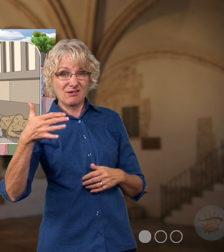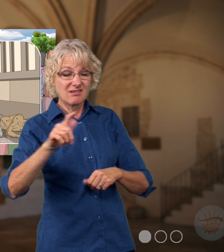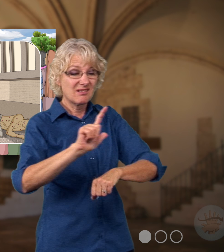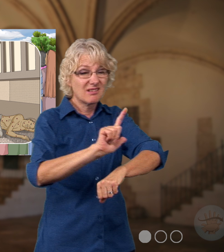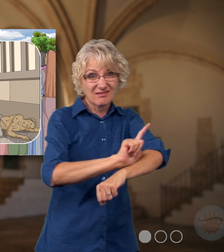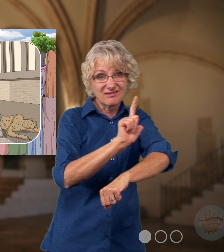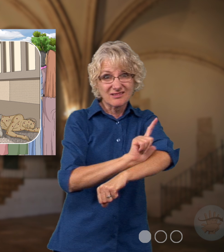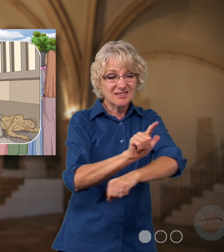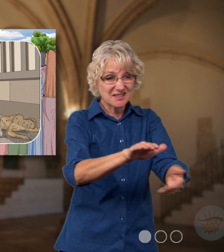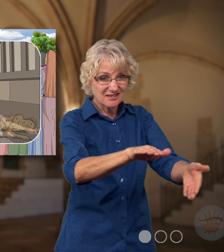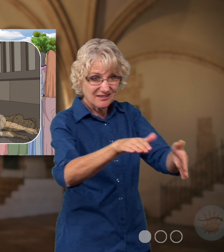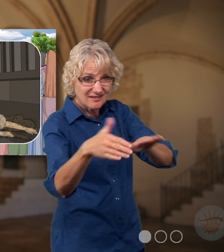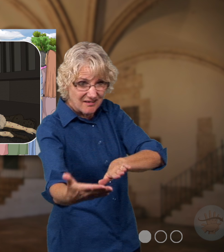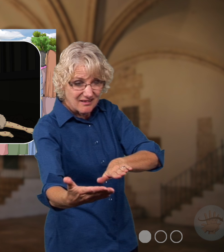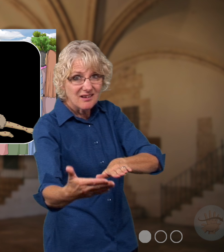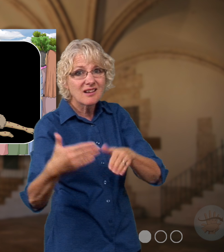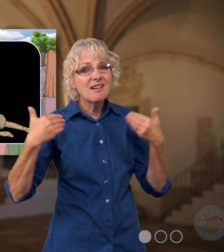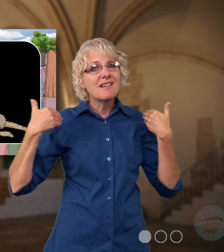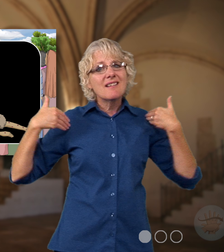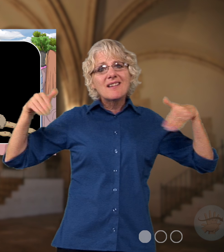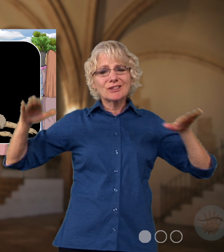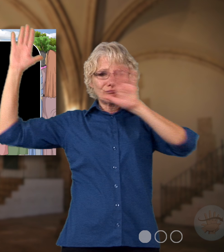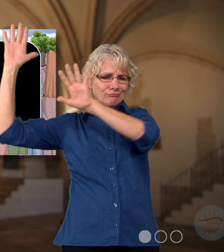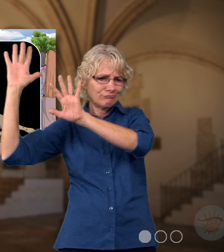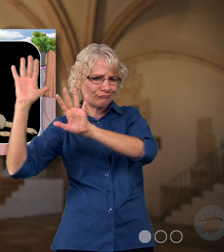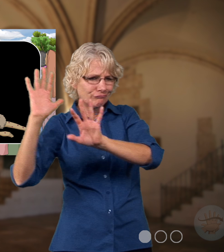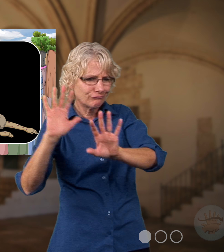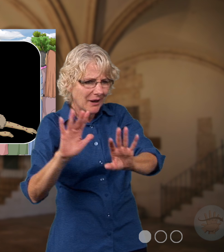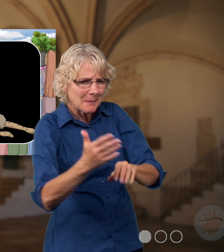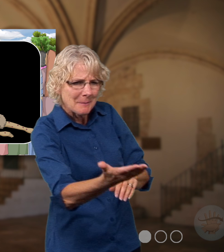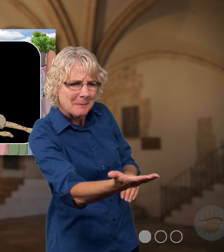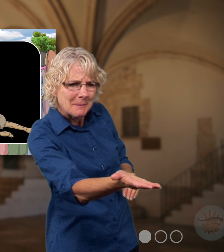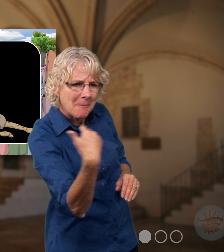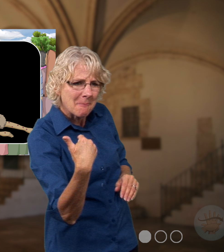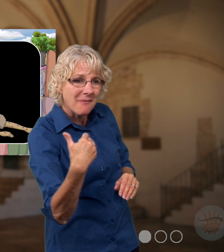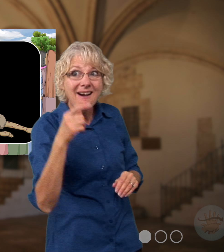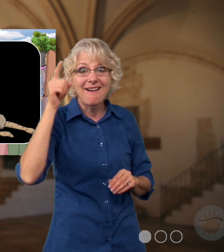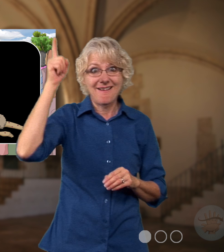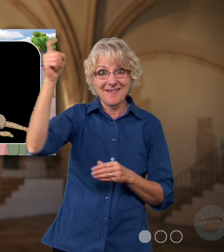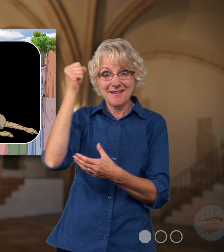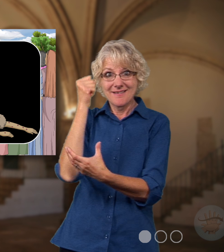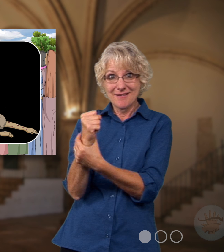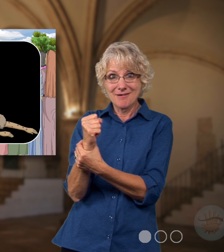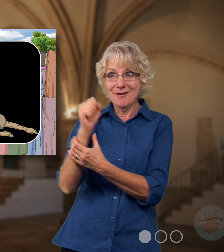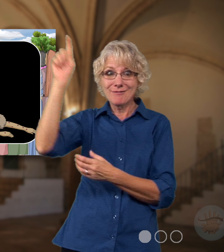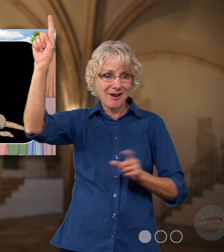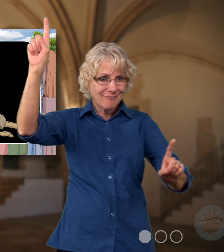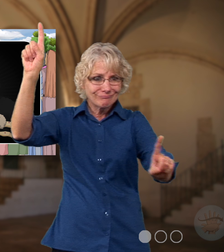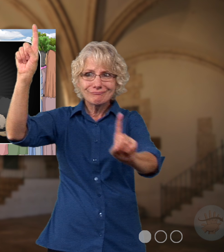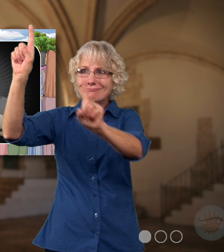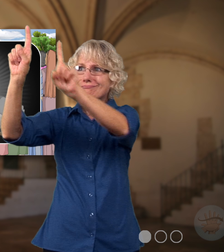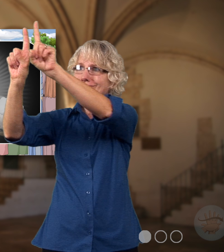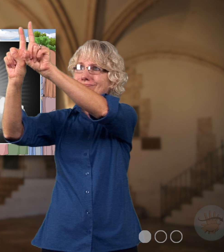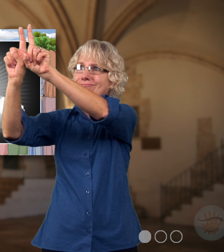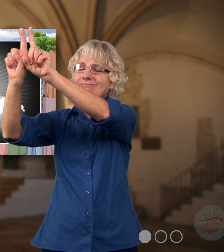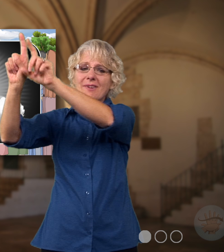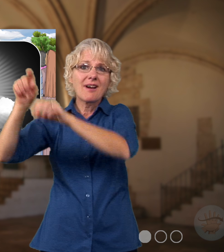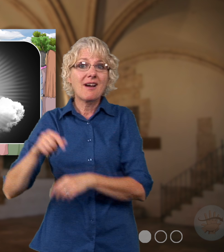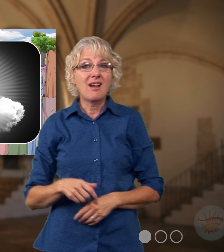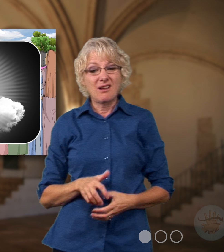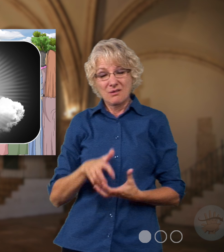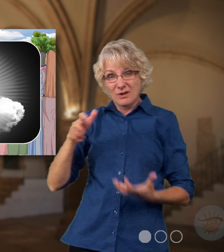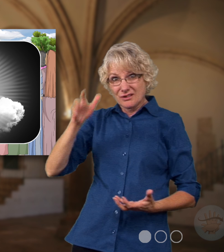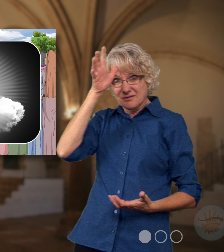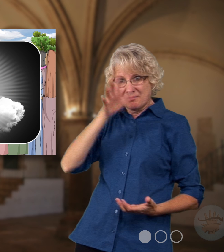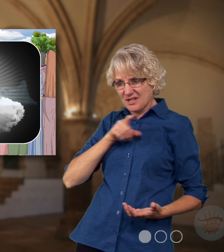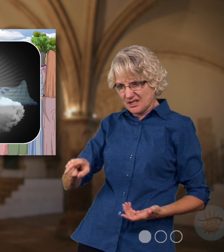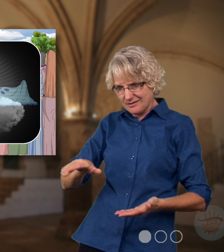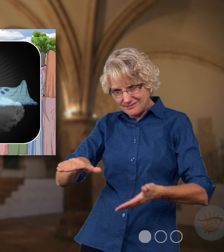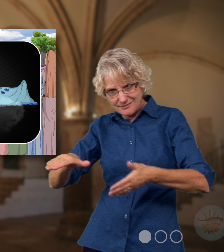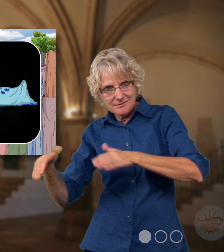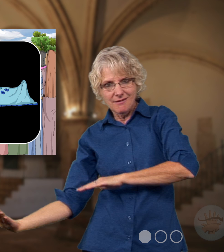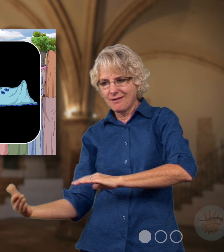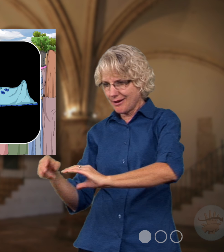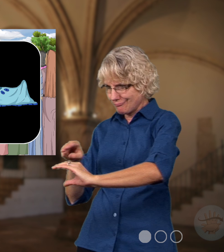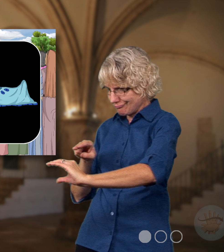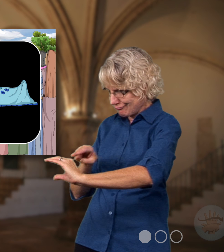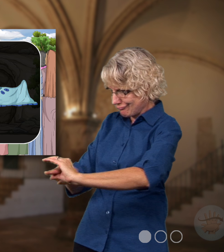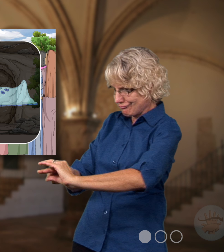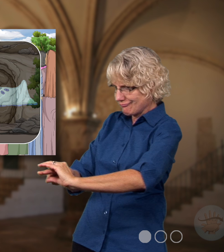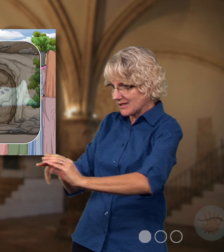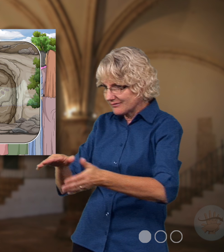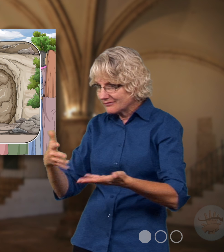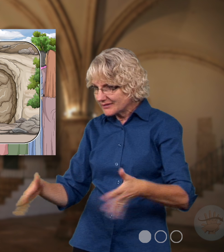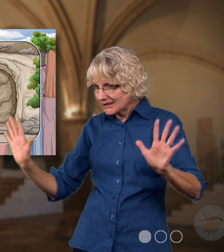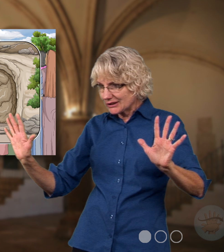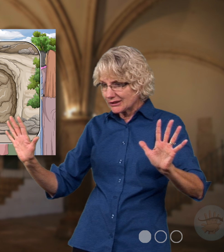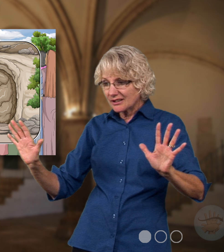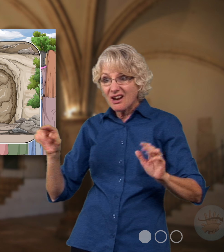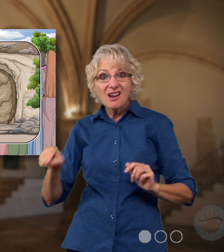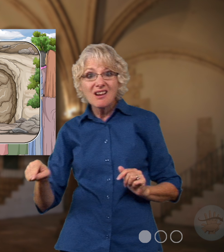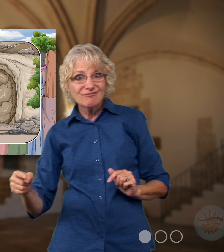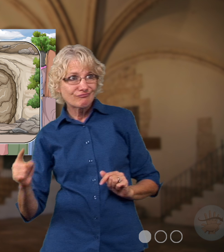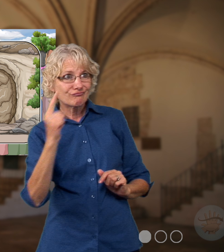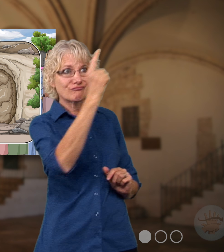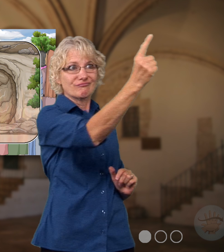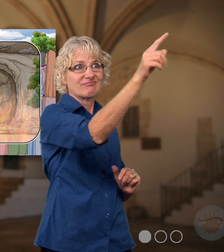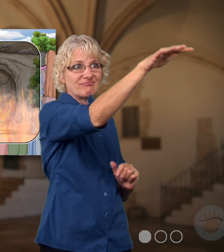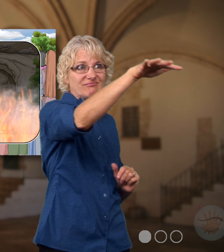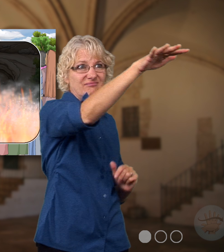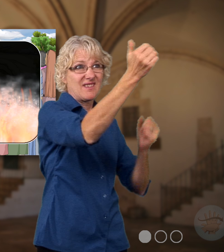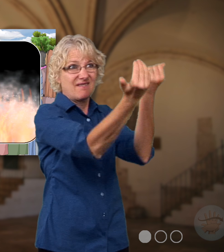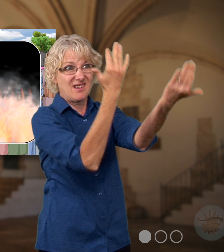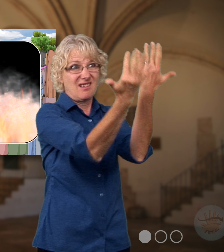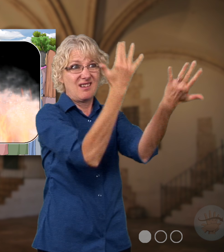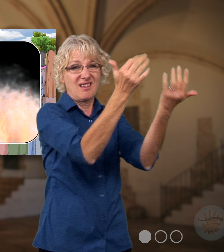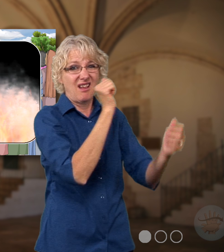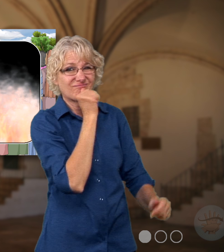One day the beggar died and was carried by the angels to Abraham’s side. And the rich man also died and was buried.